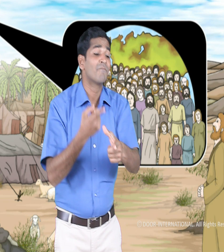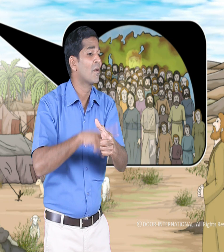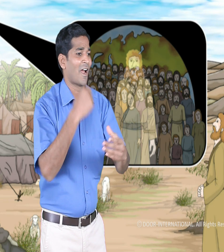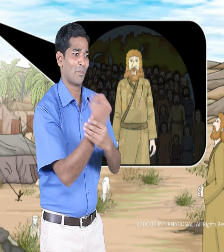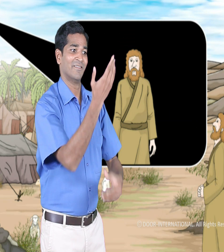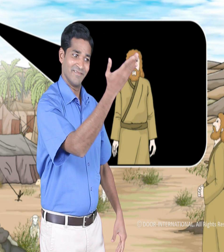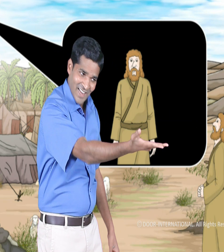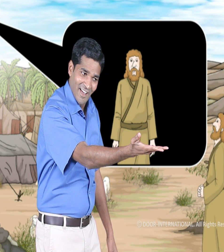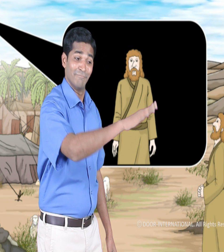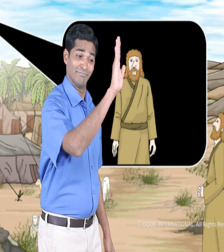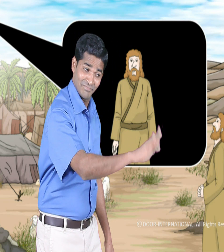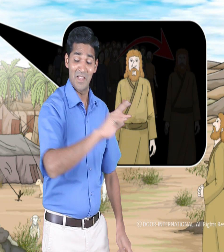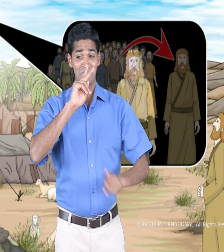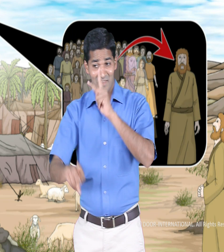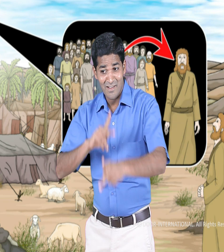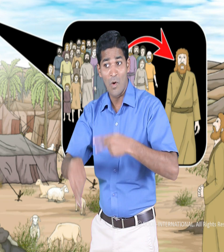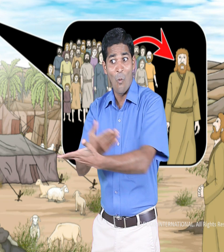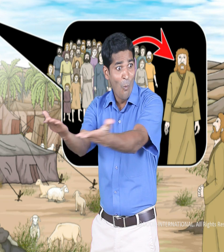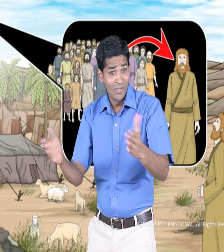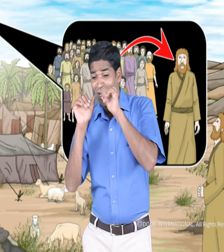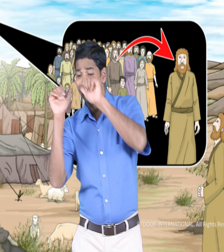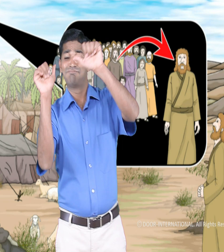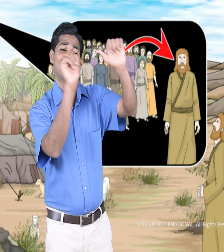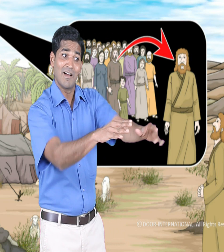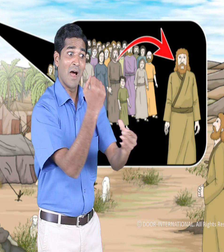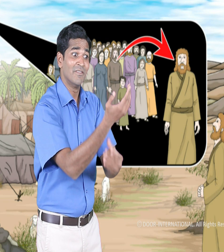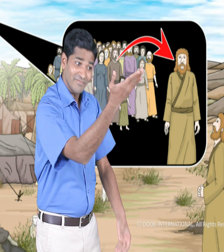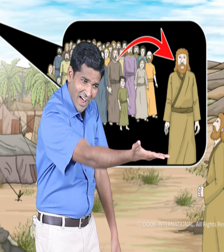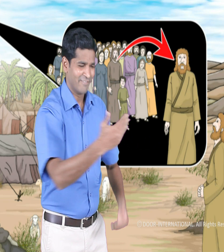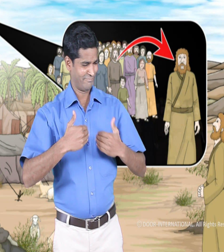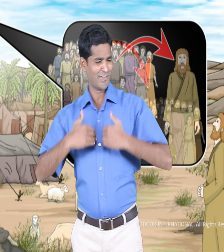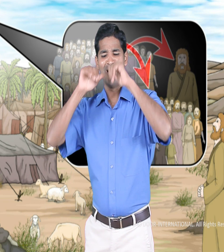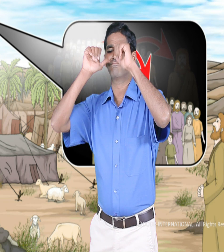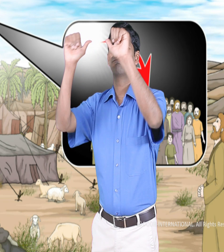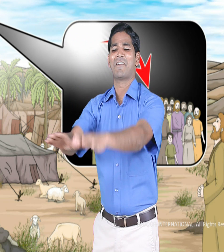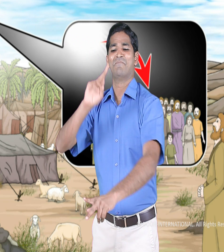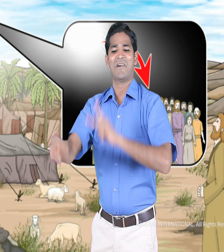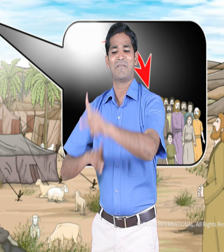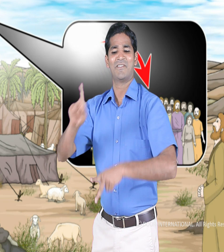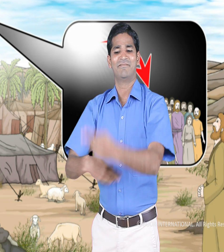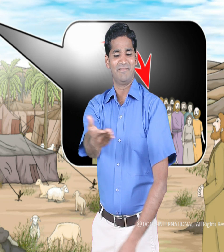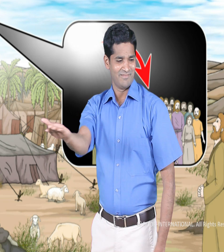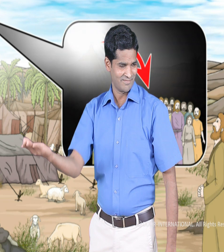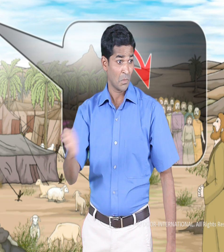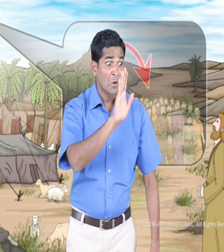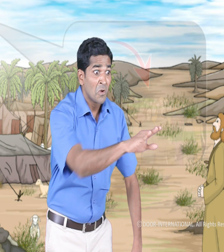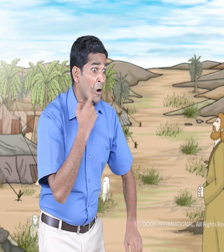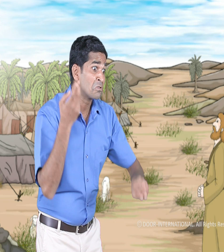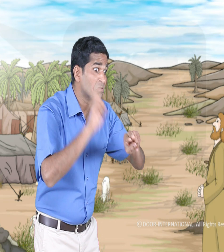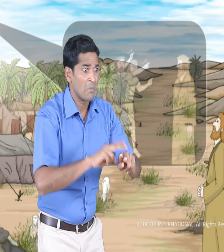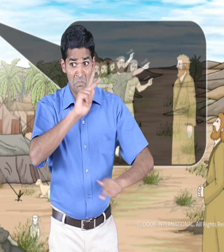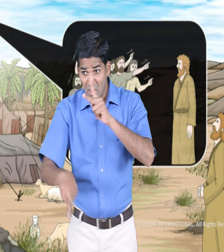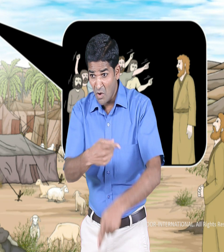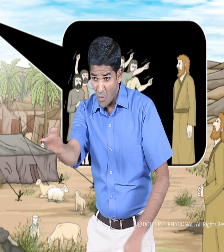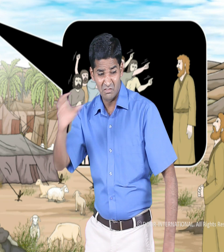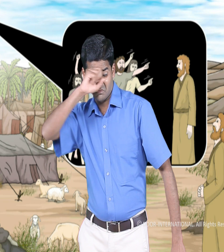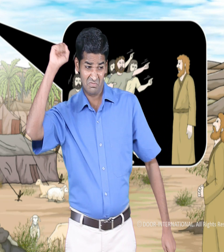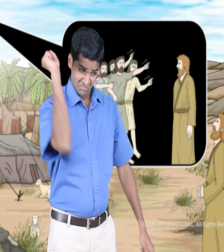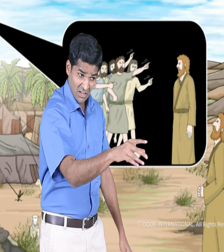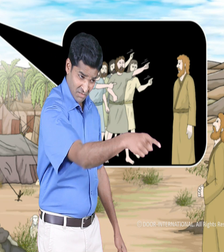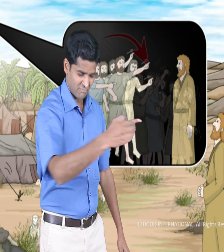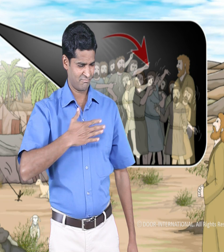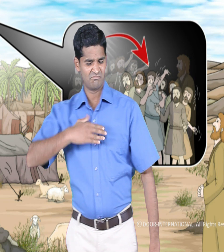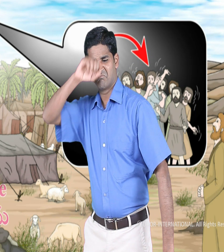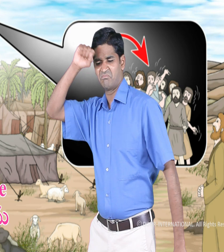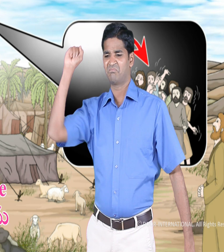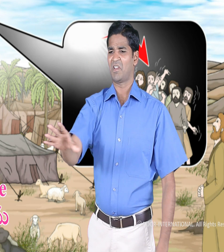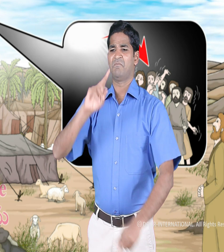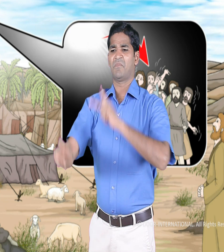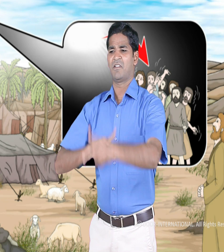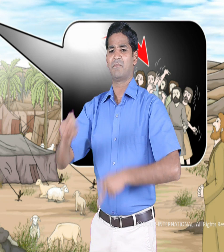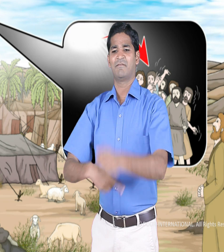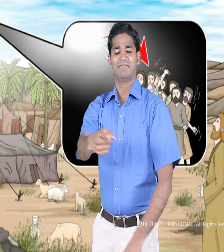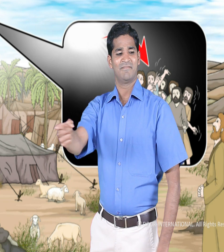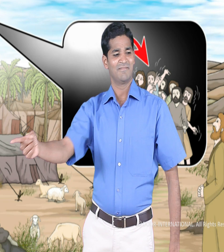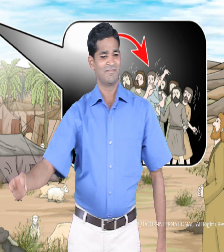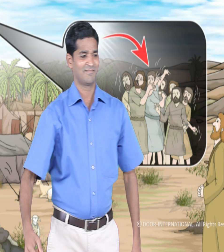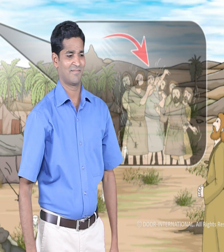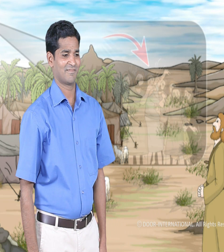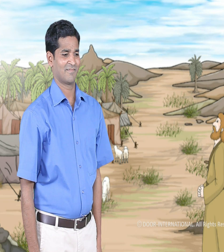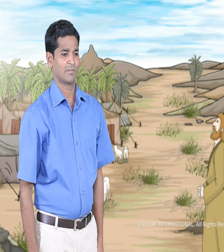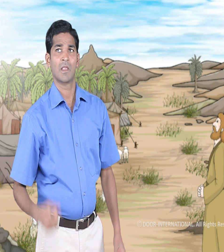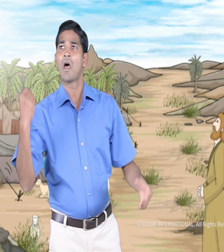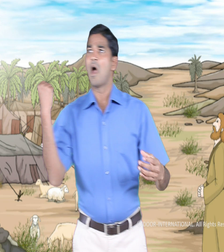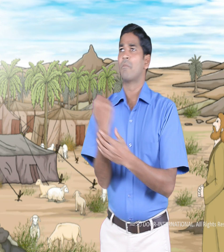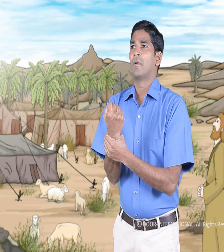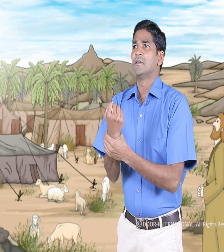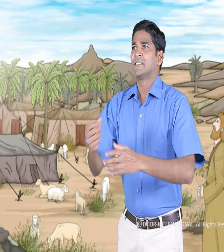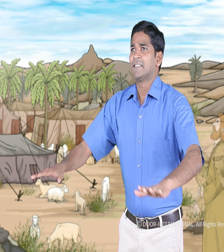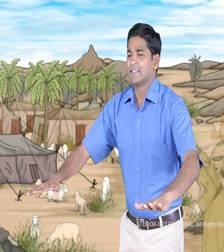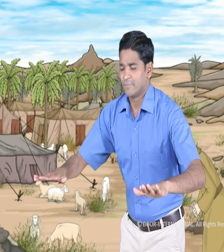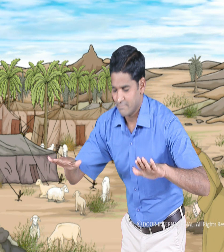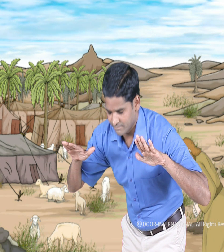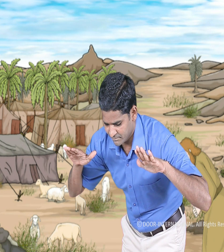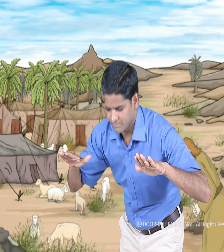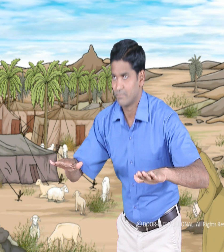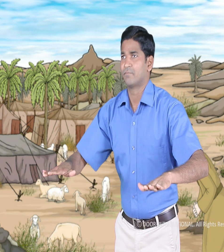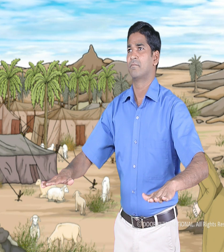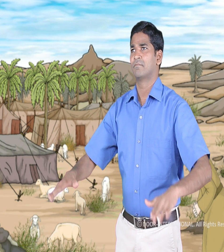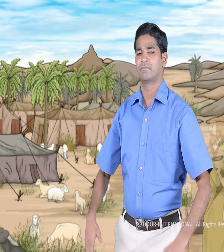I will bless those who bless you and curse those who curse you; and all the families of the earth will be blessed through you.”